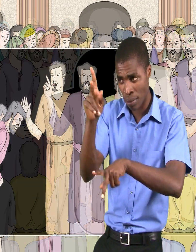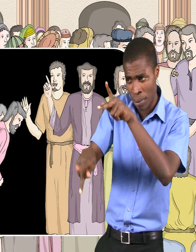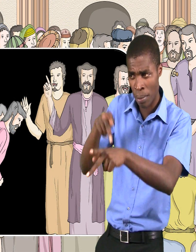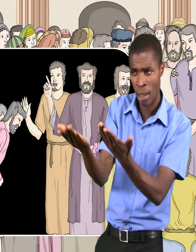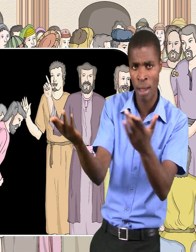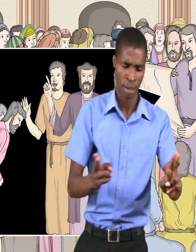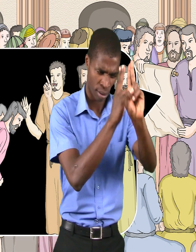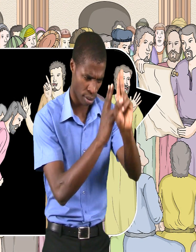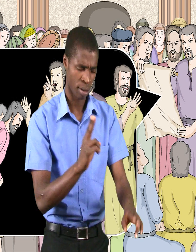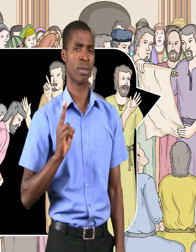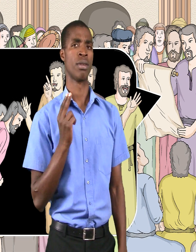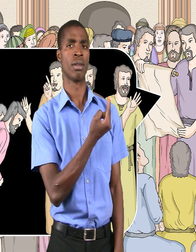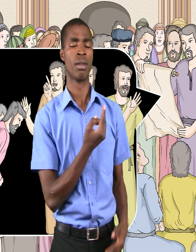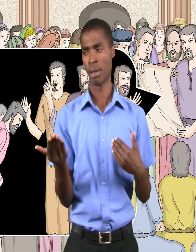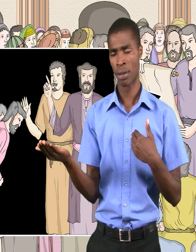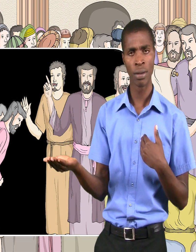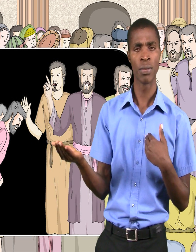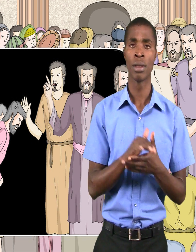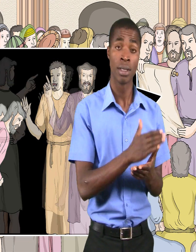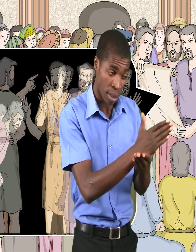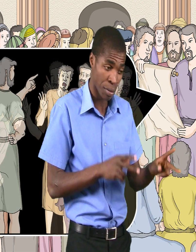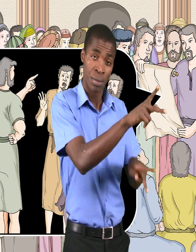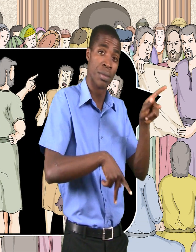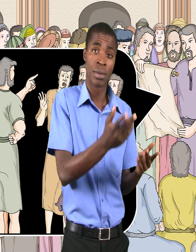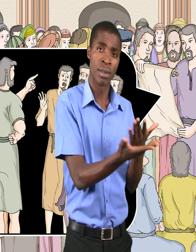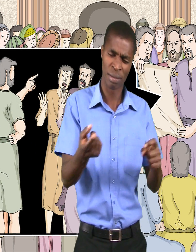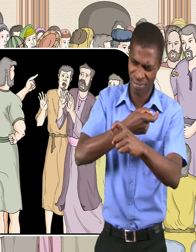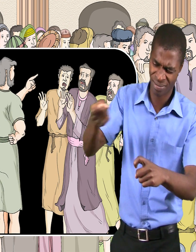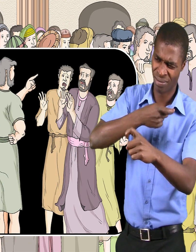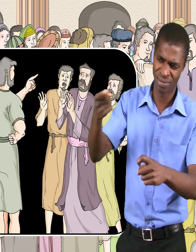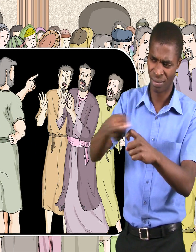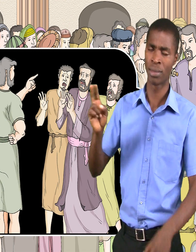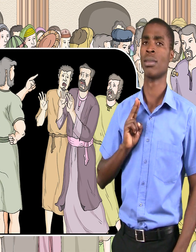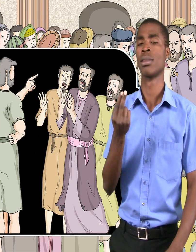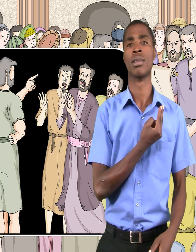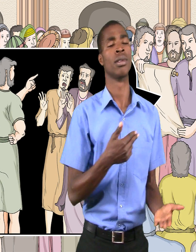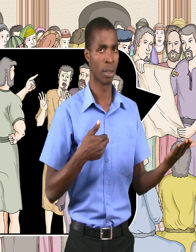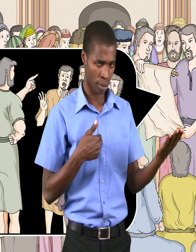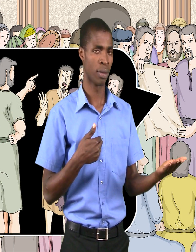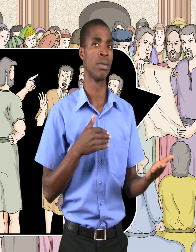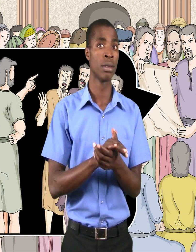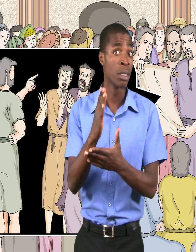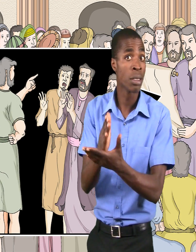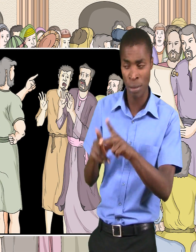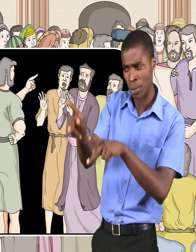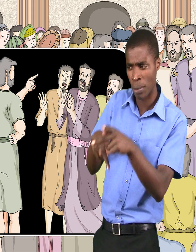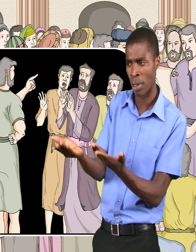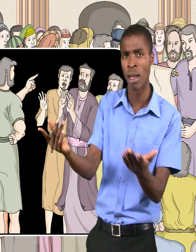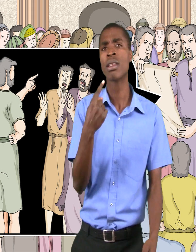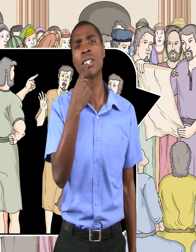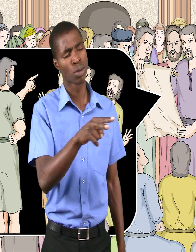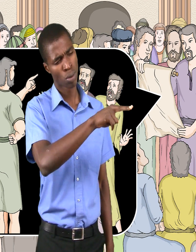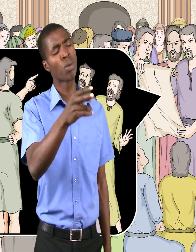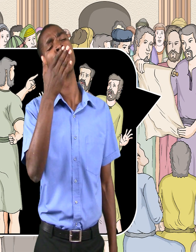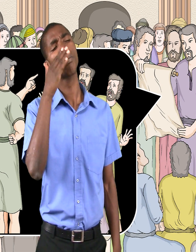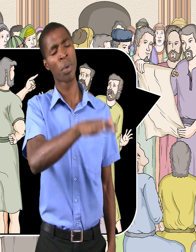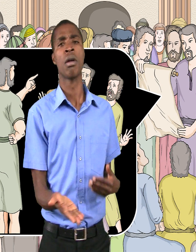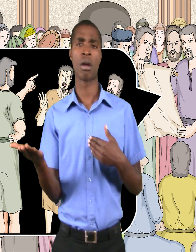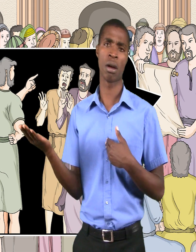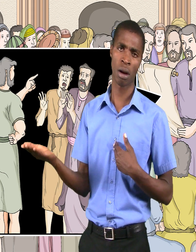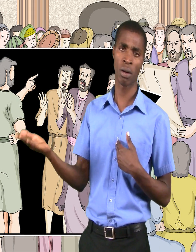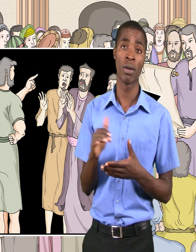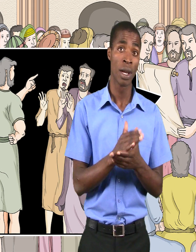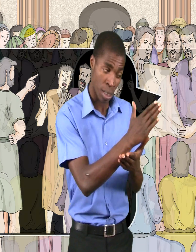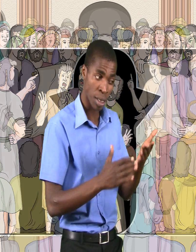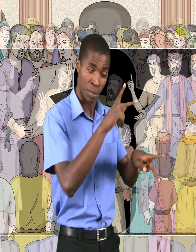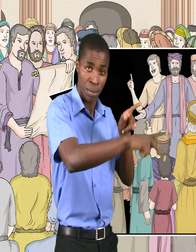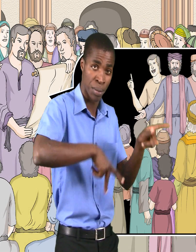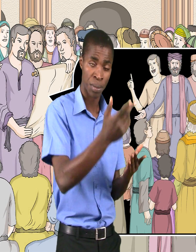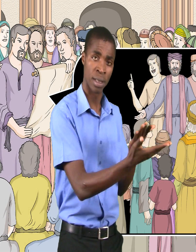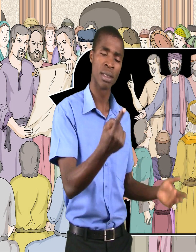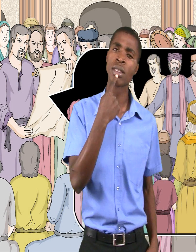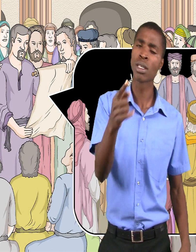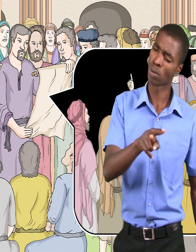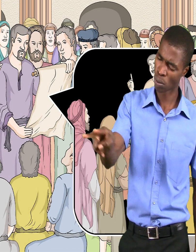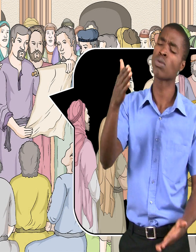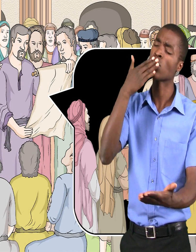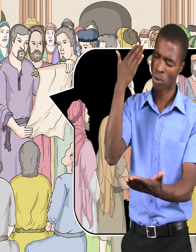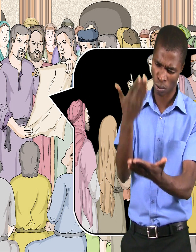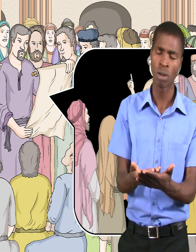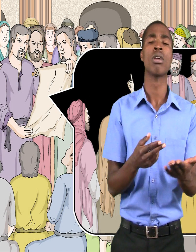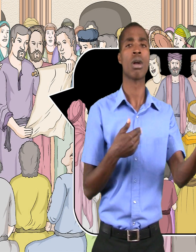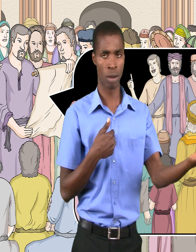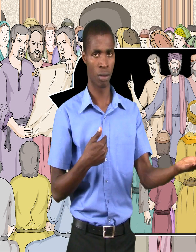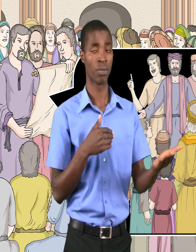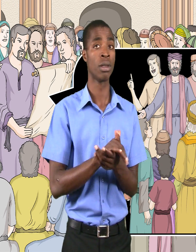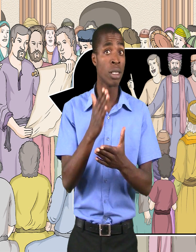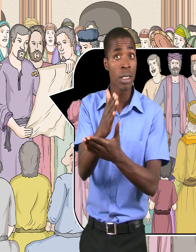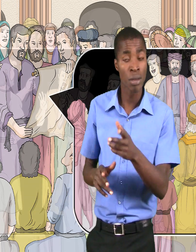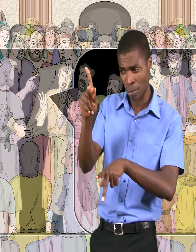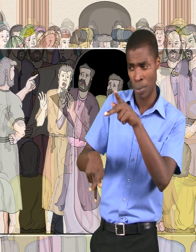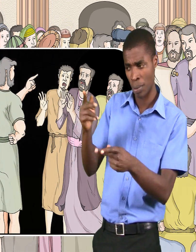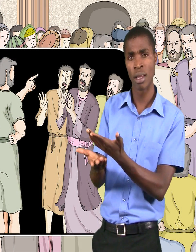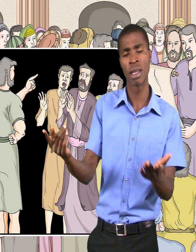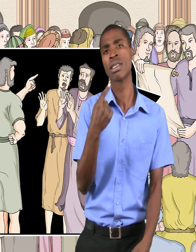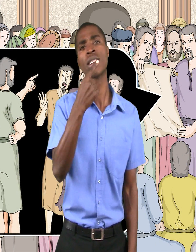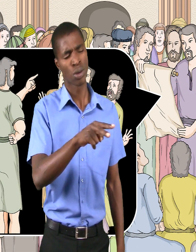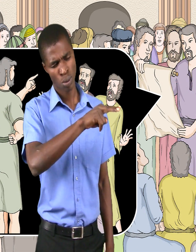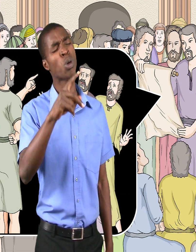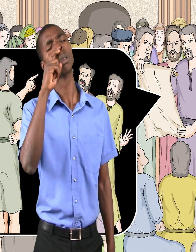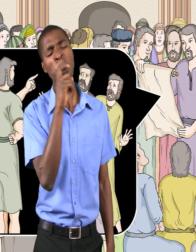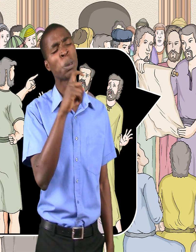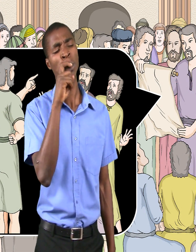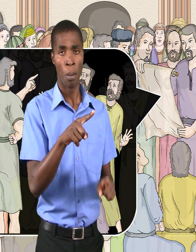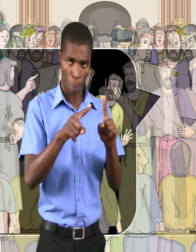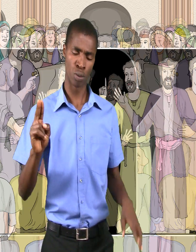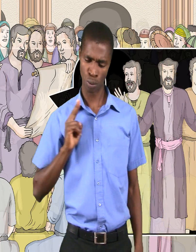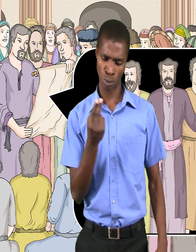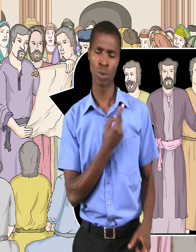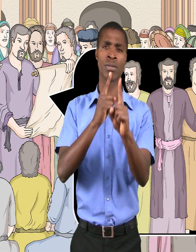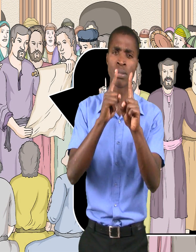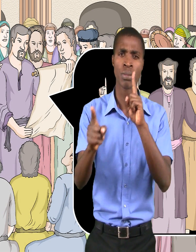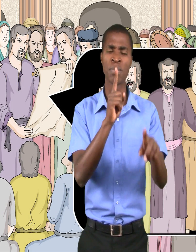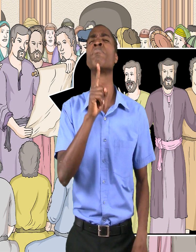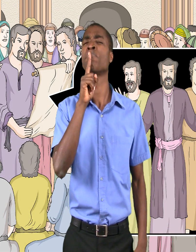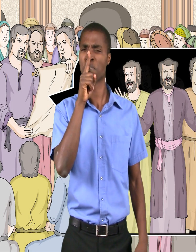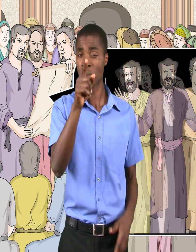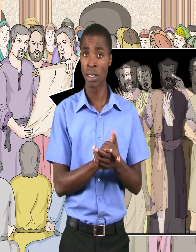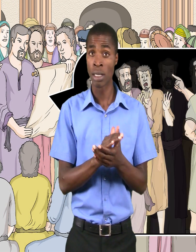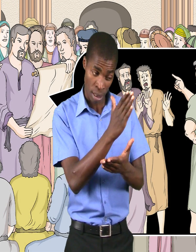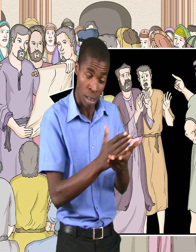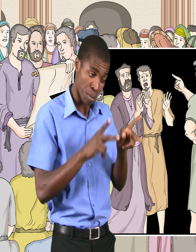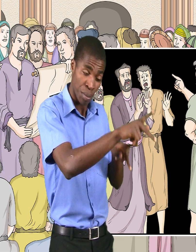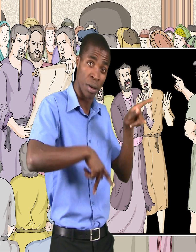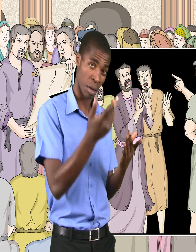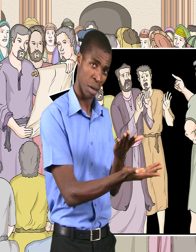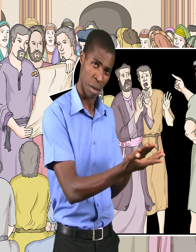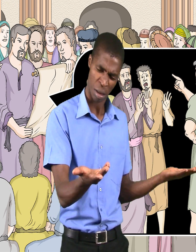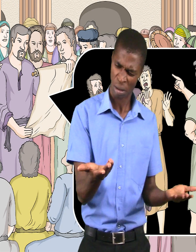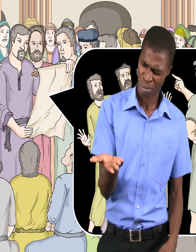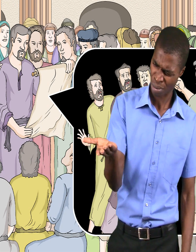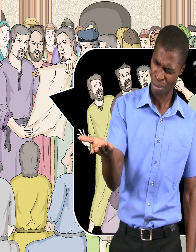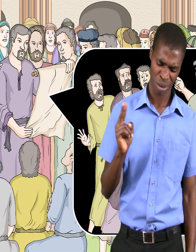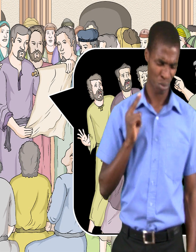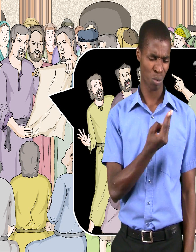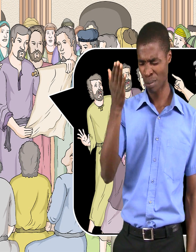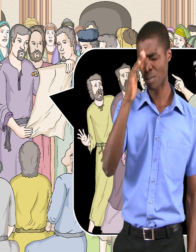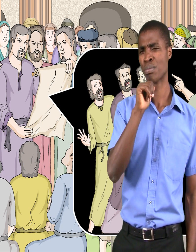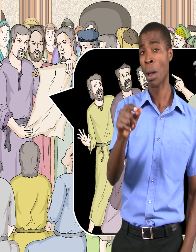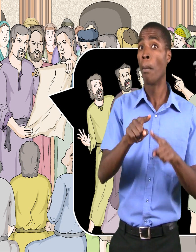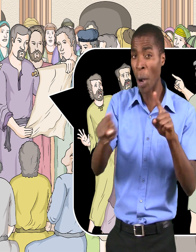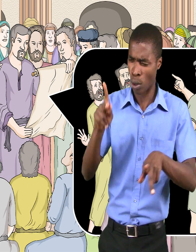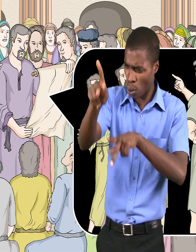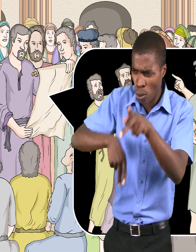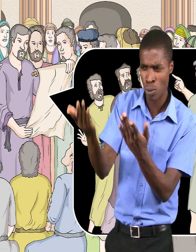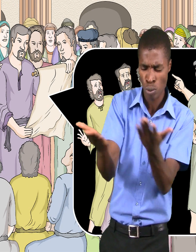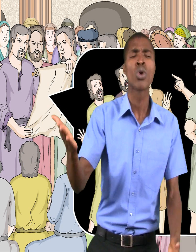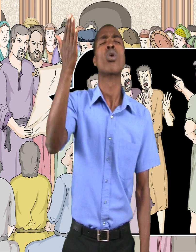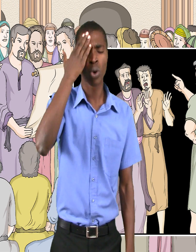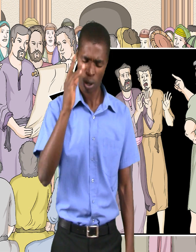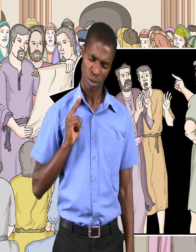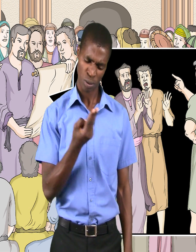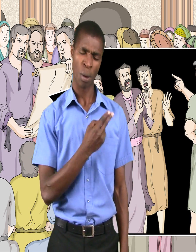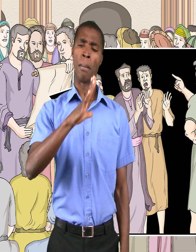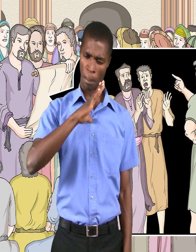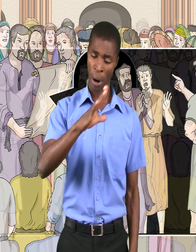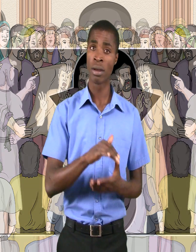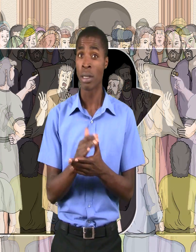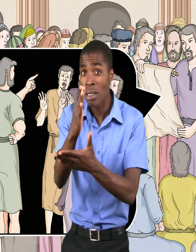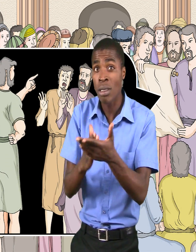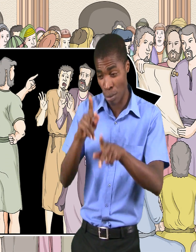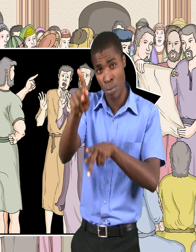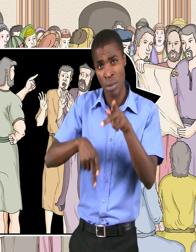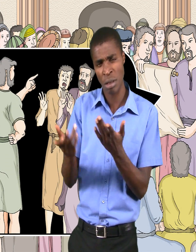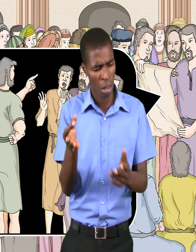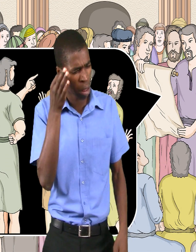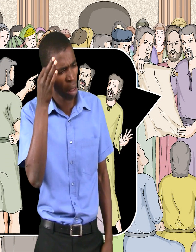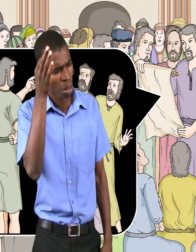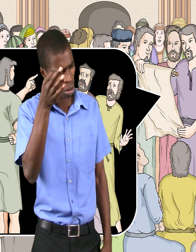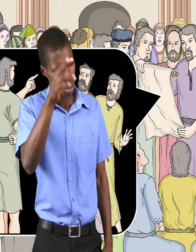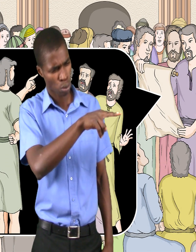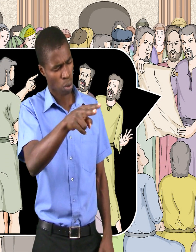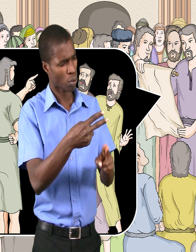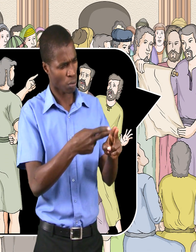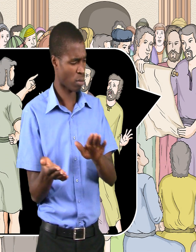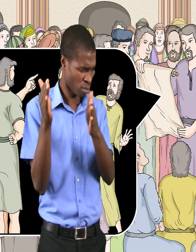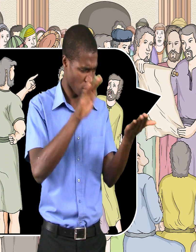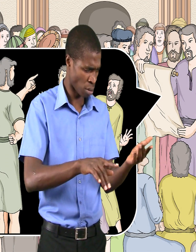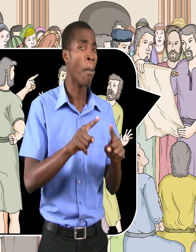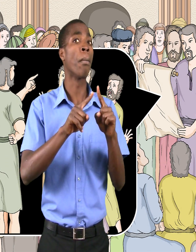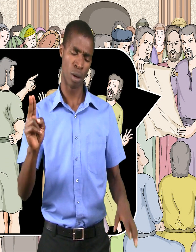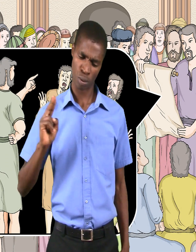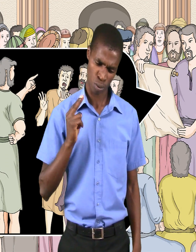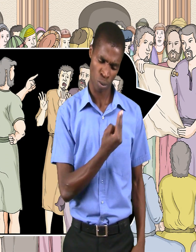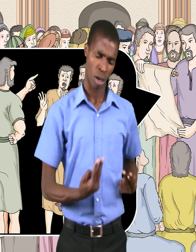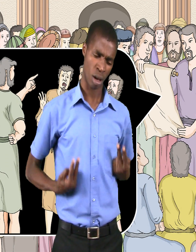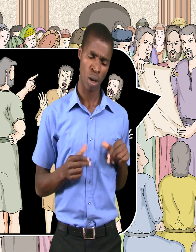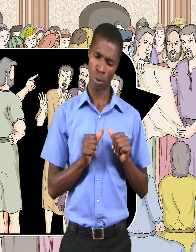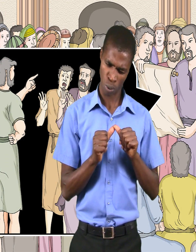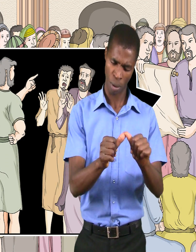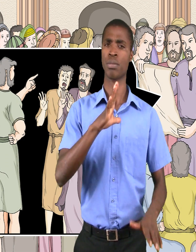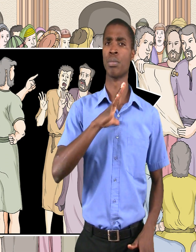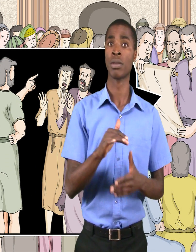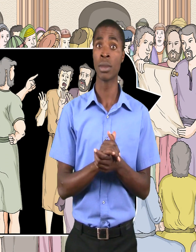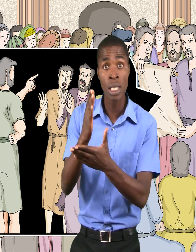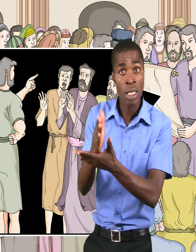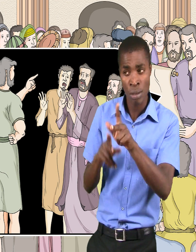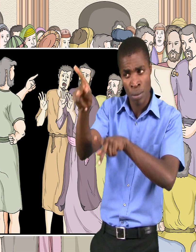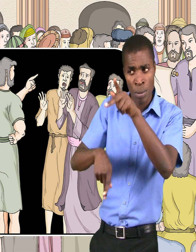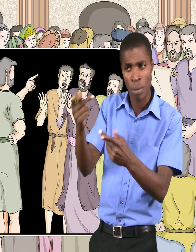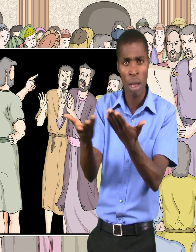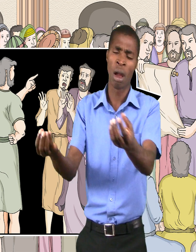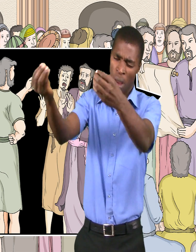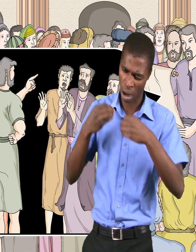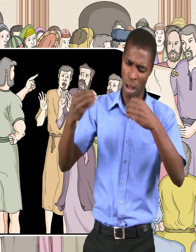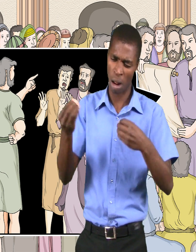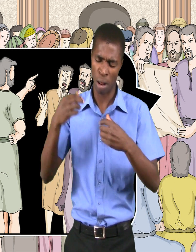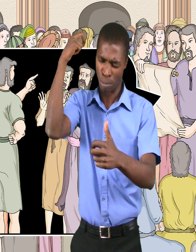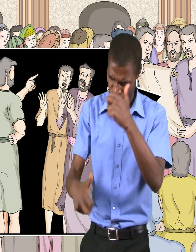through glory and dishonor, slander and praise; viewed as imposters, yet genuine; as unknown, yet well-known; dying, and yet we live on;